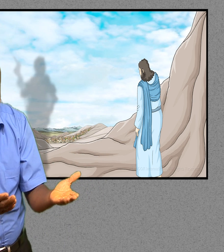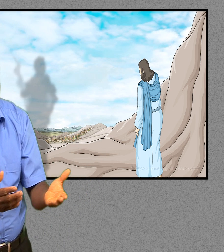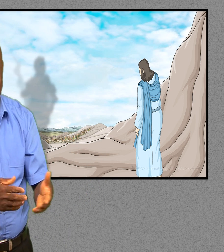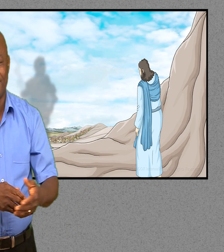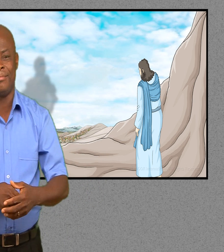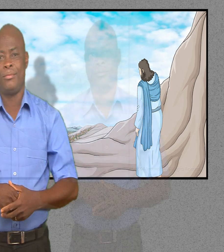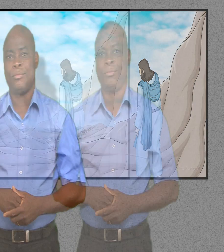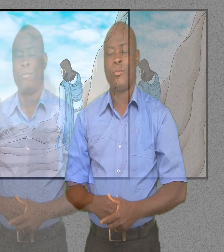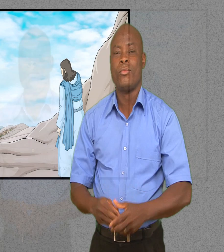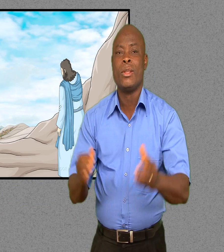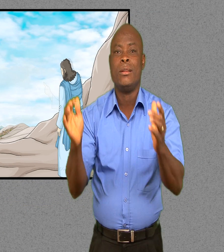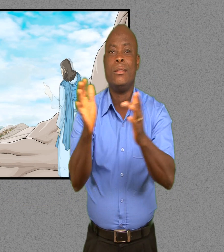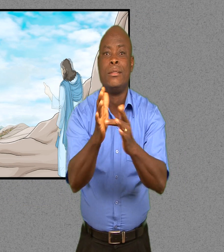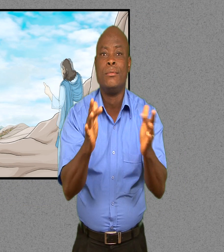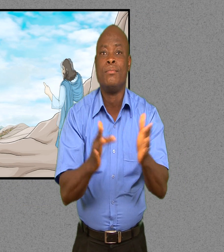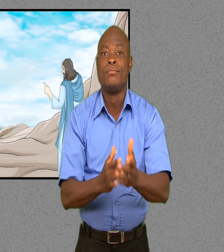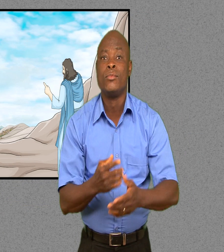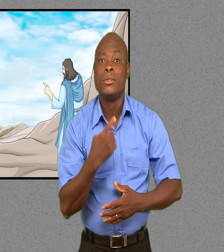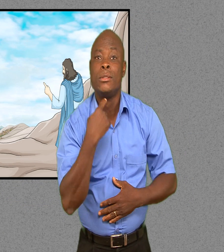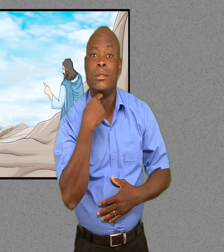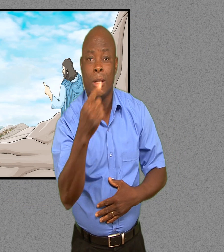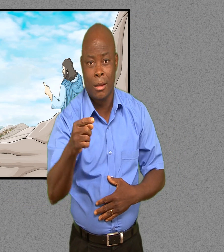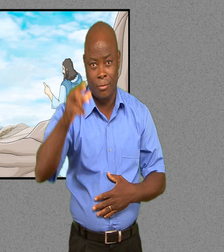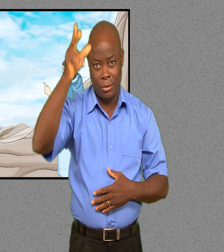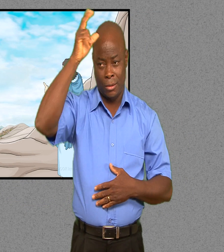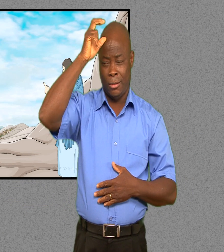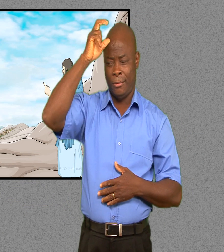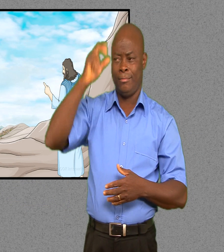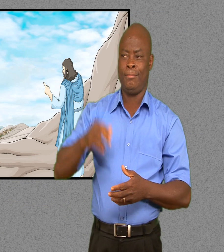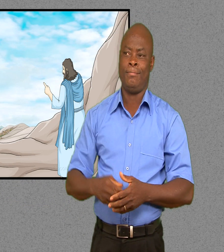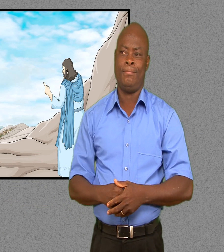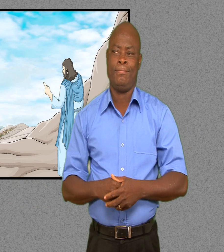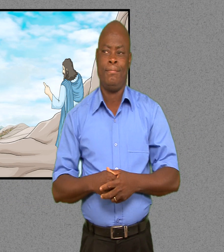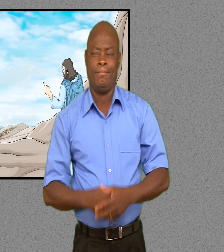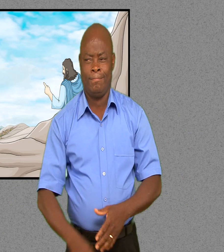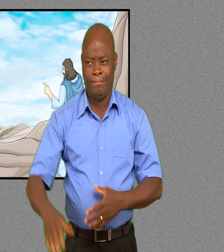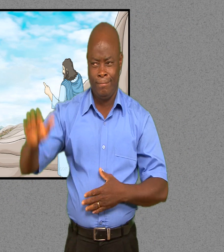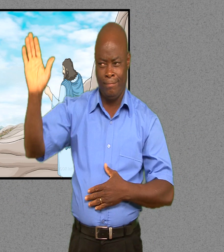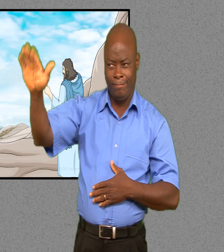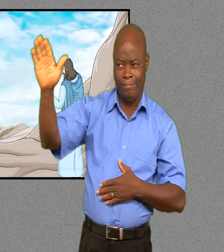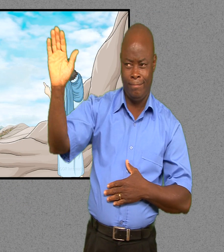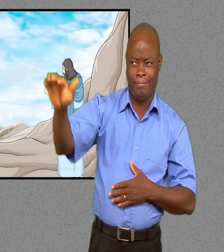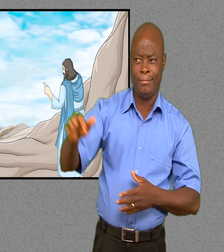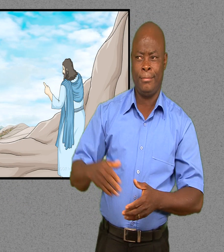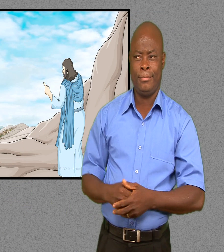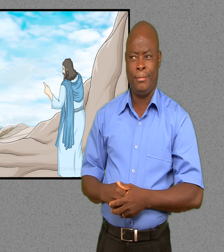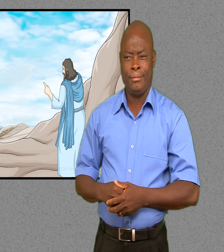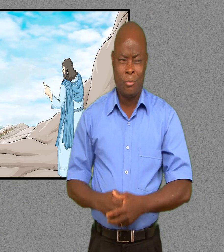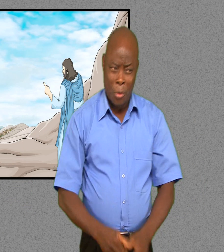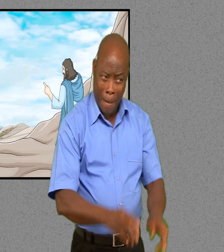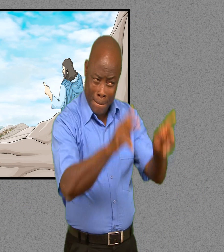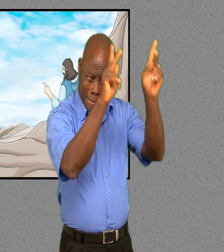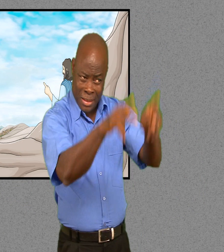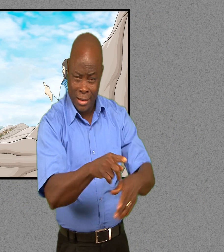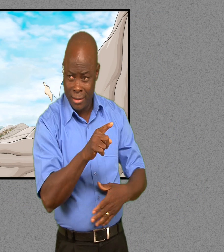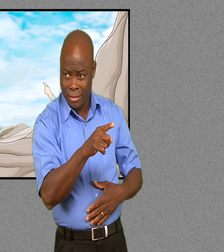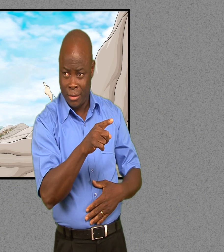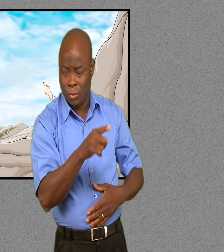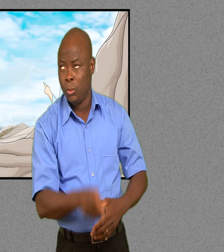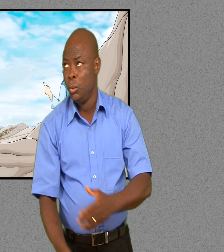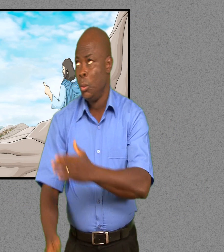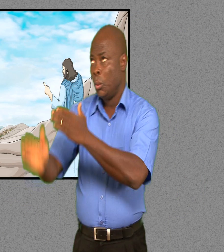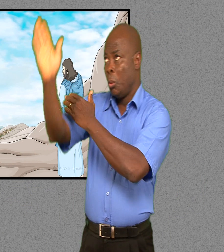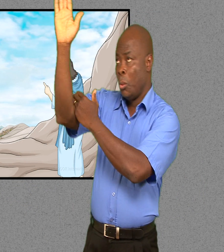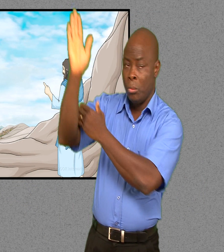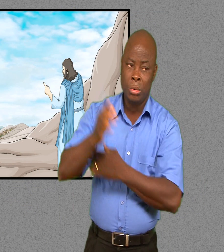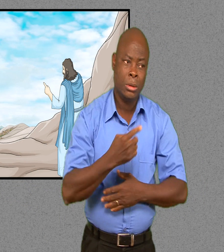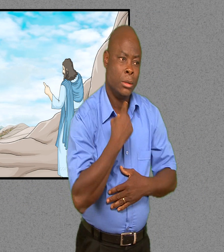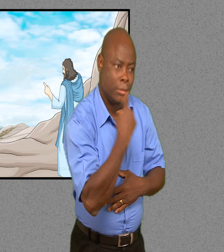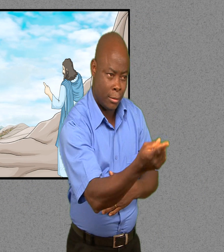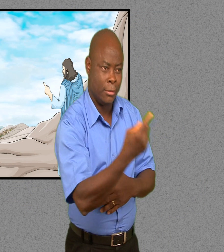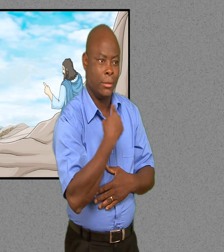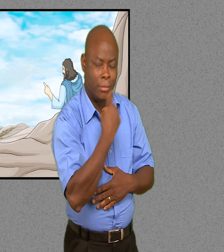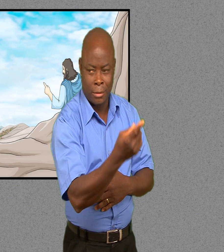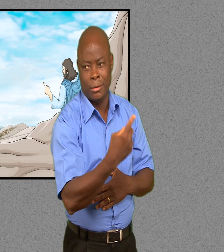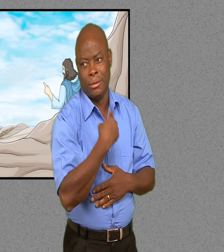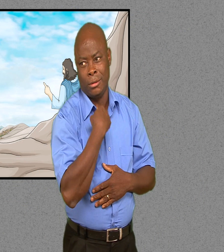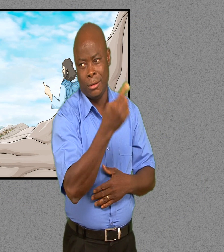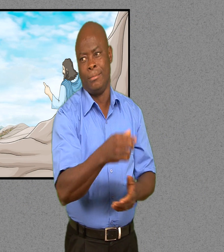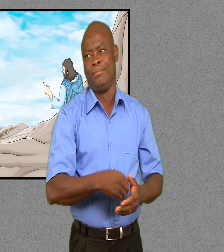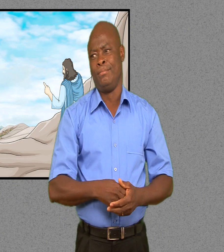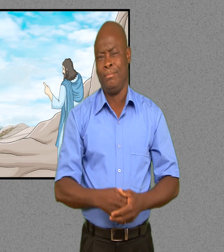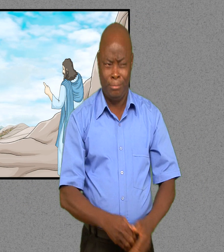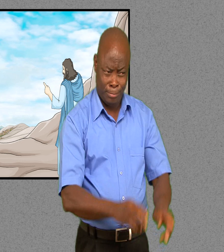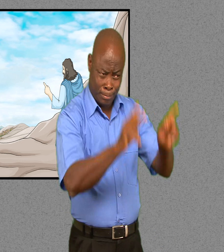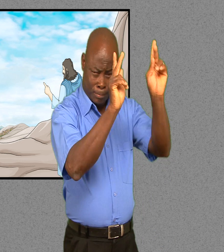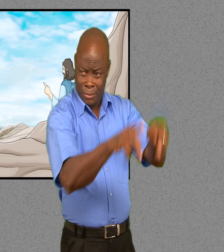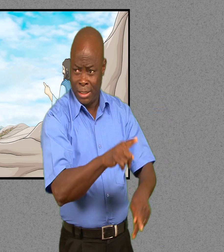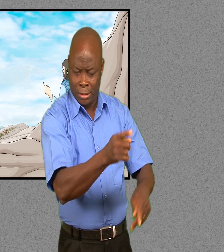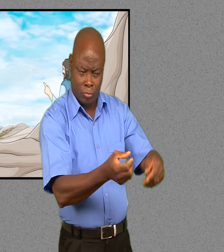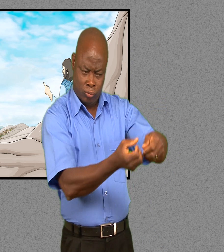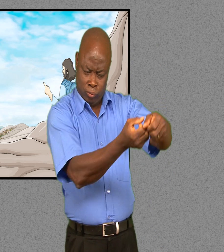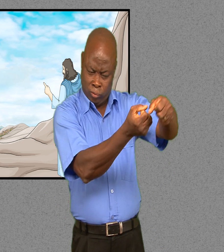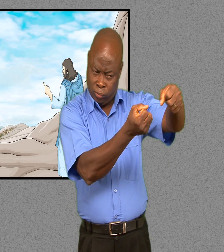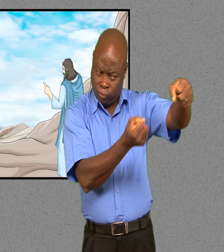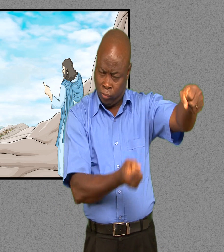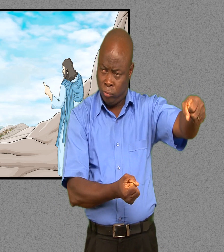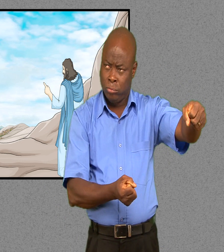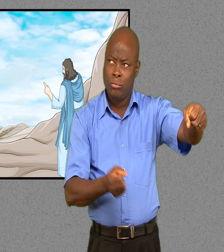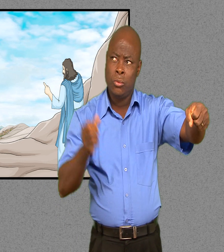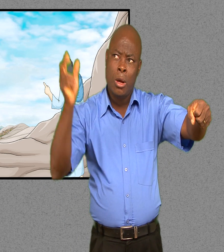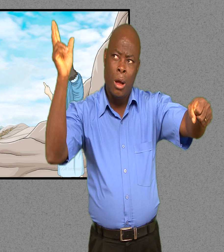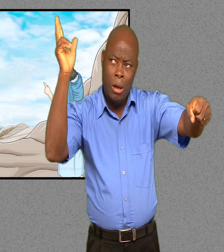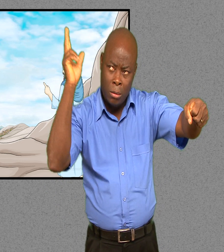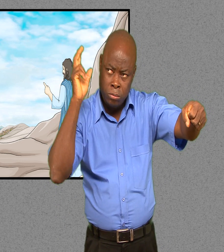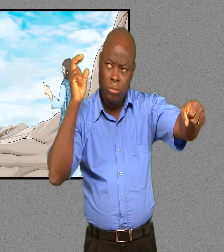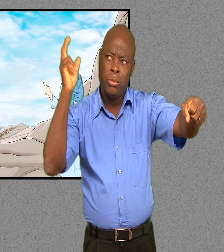“Away from Me, Satan!” Jesus declared.